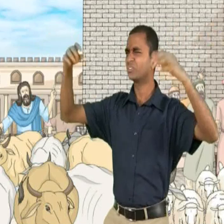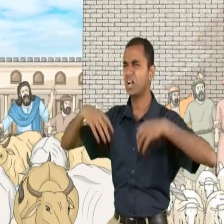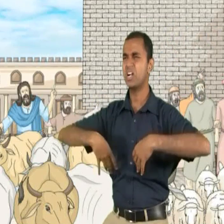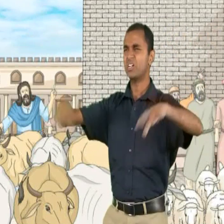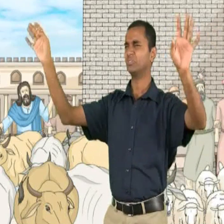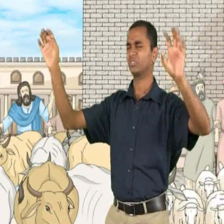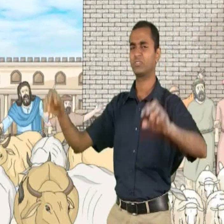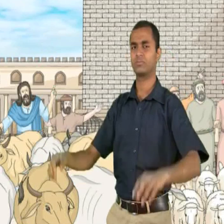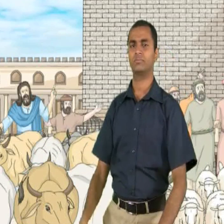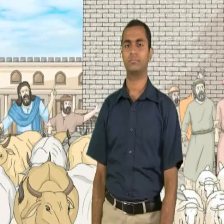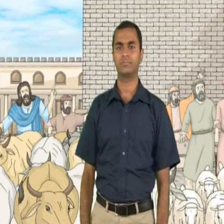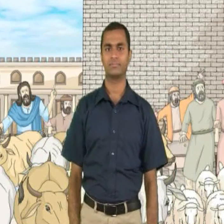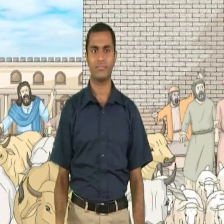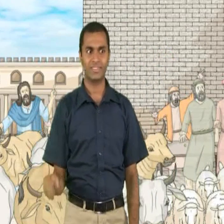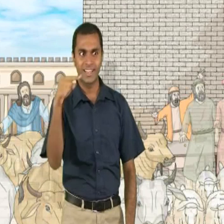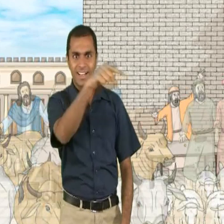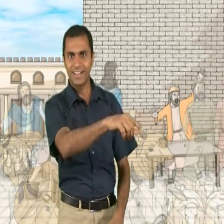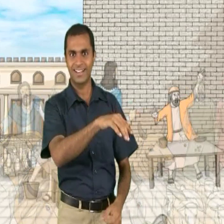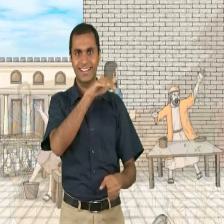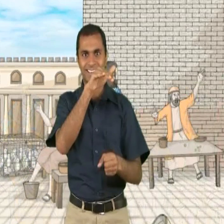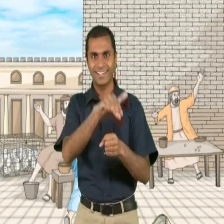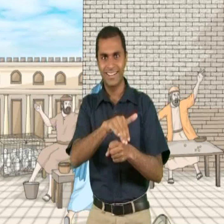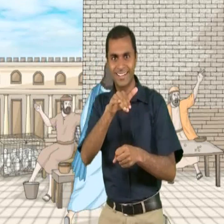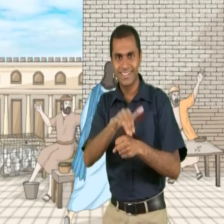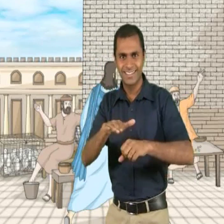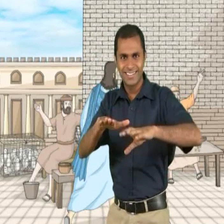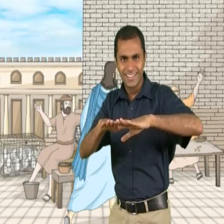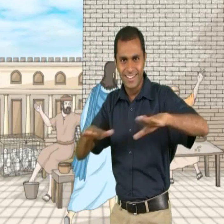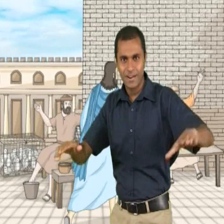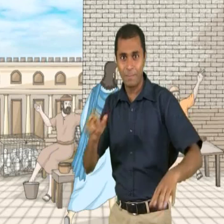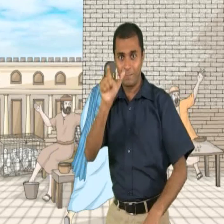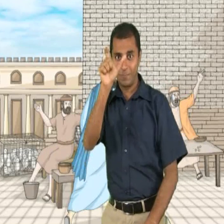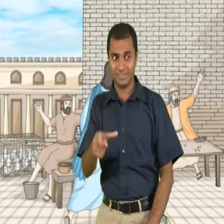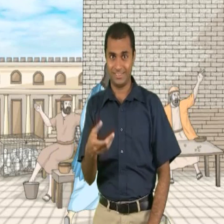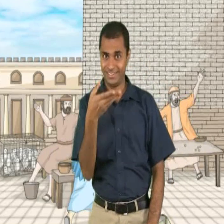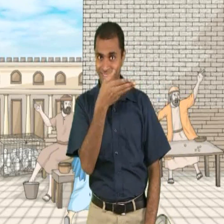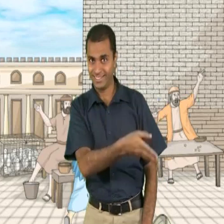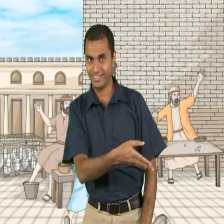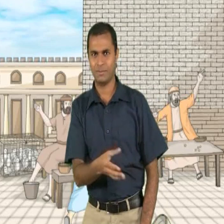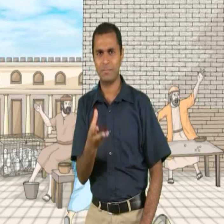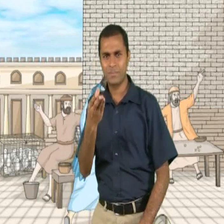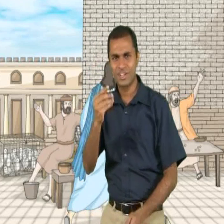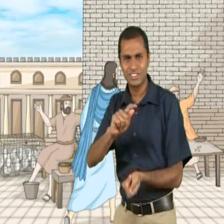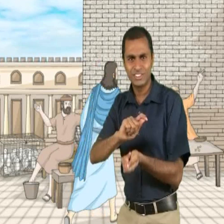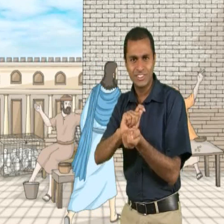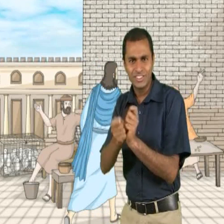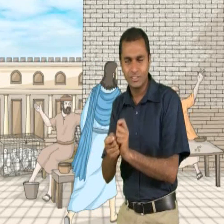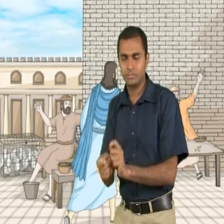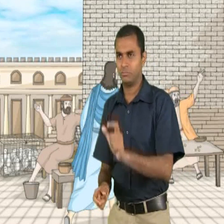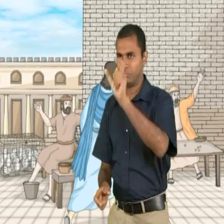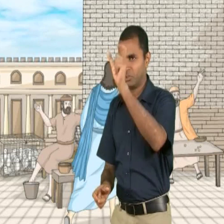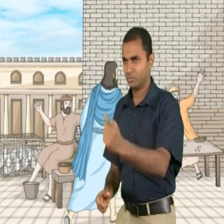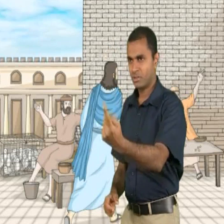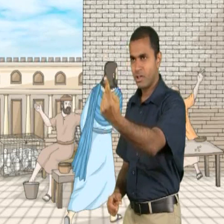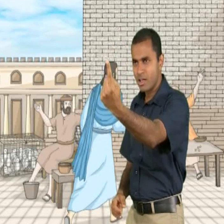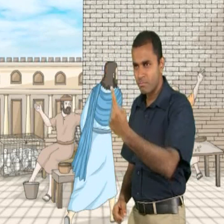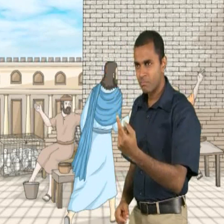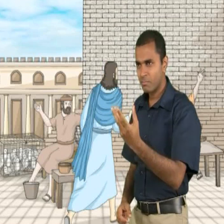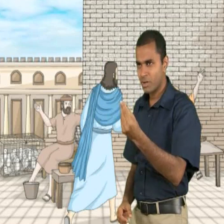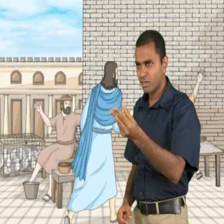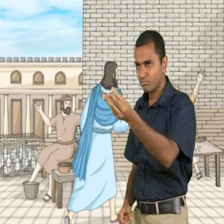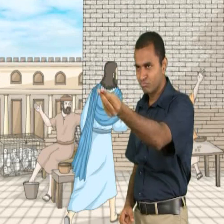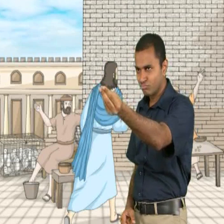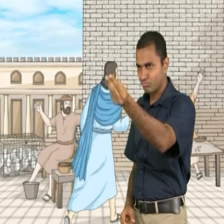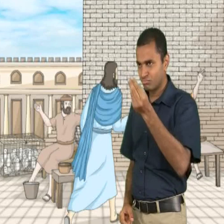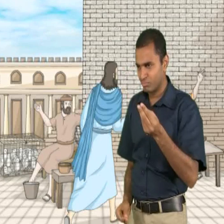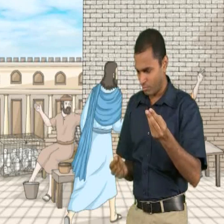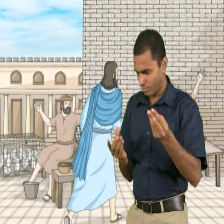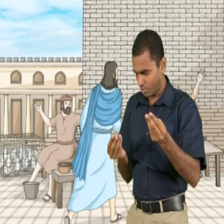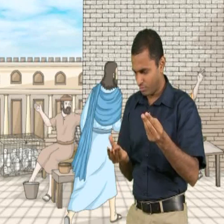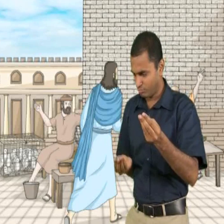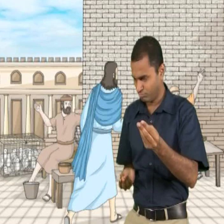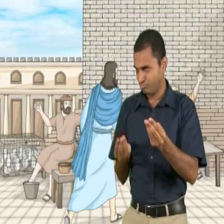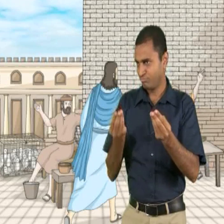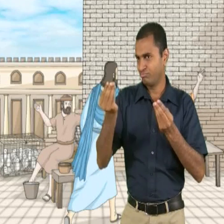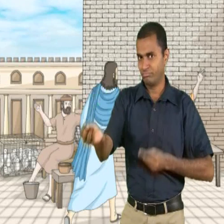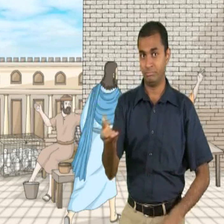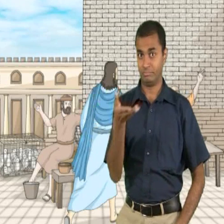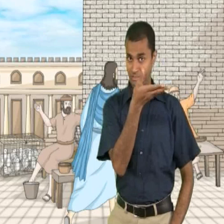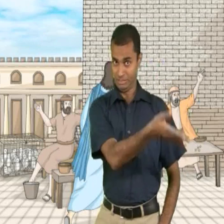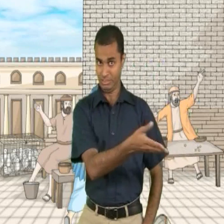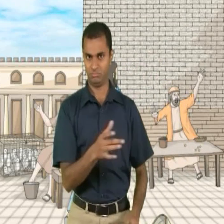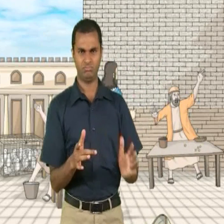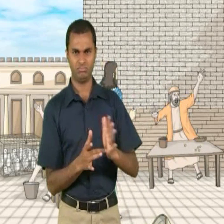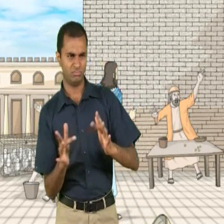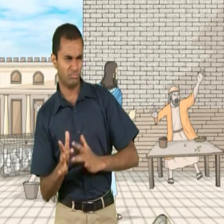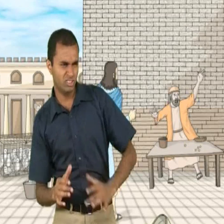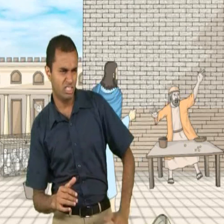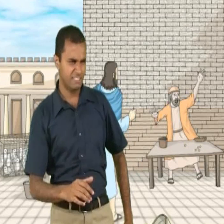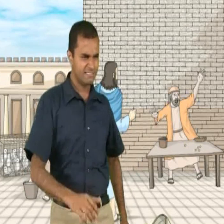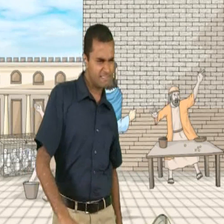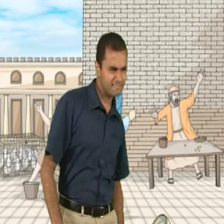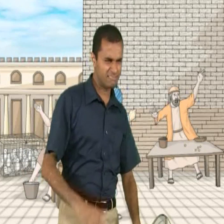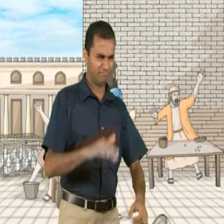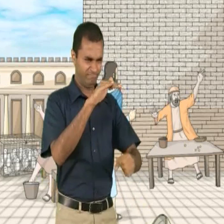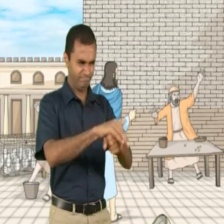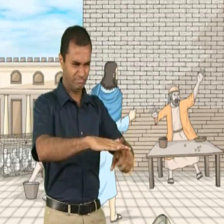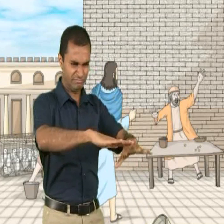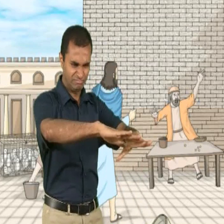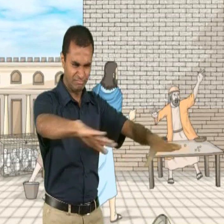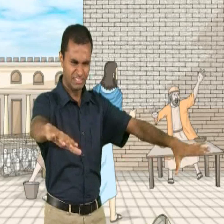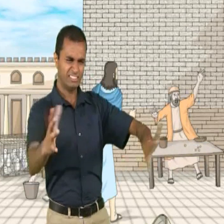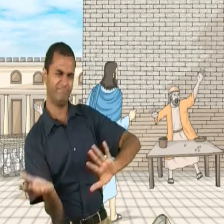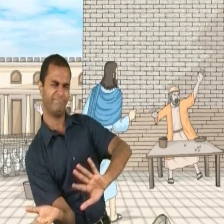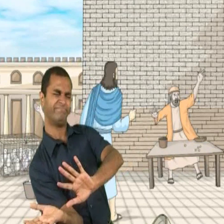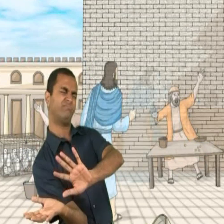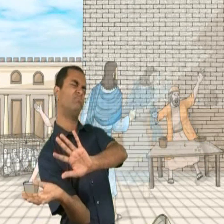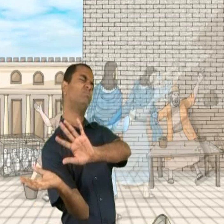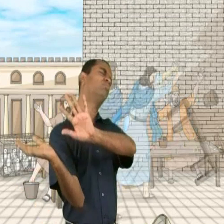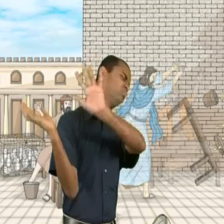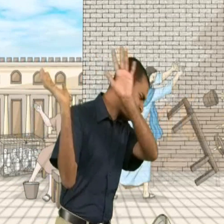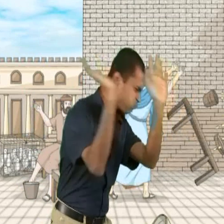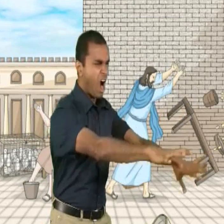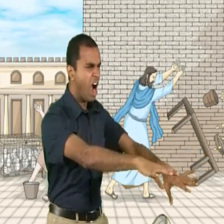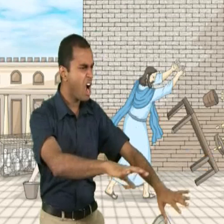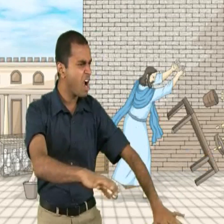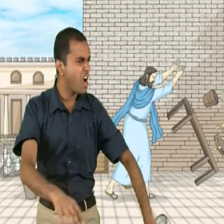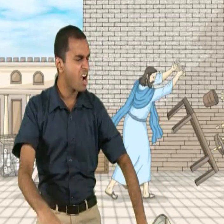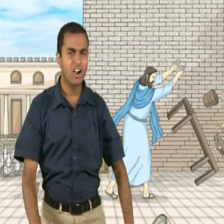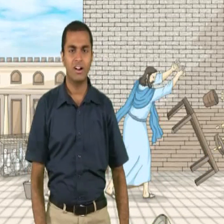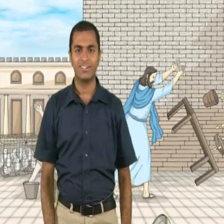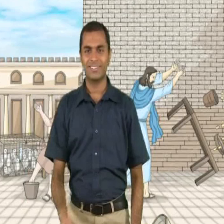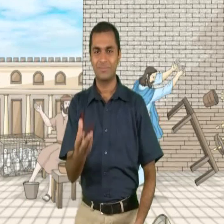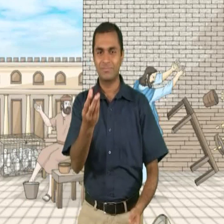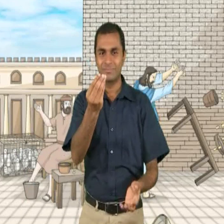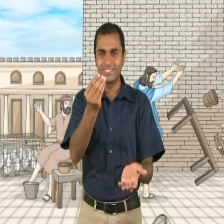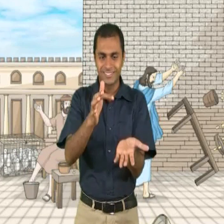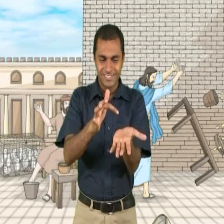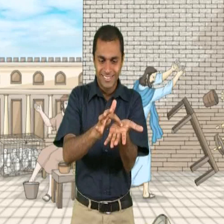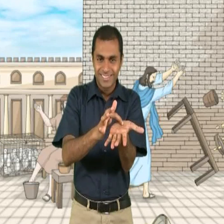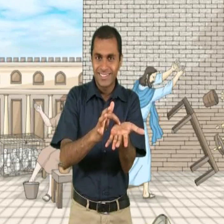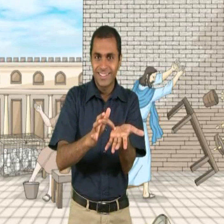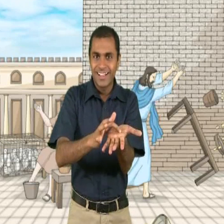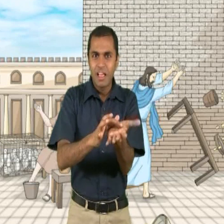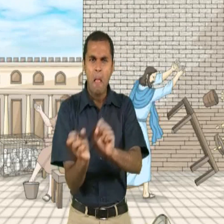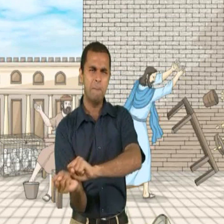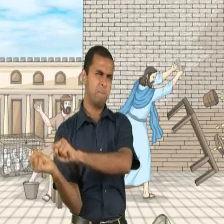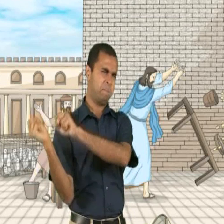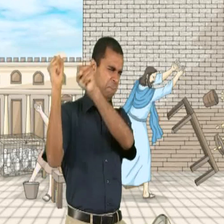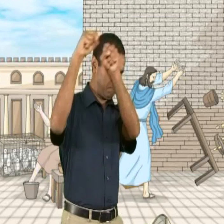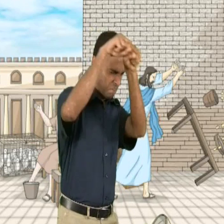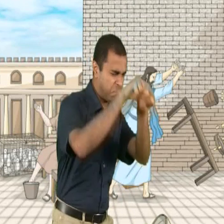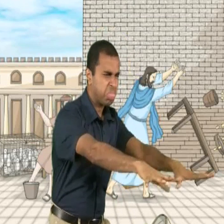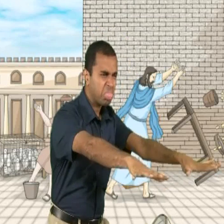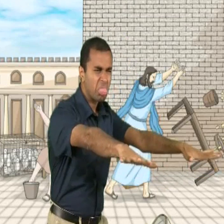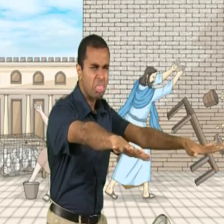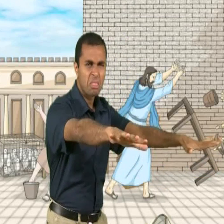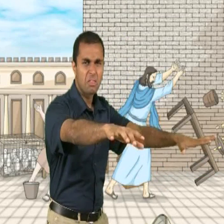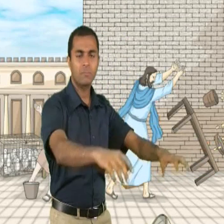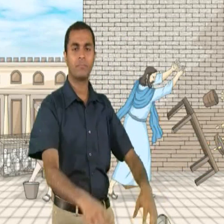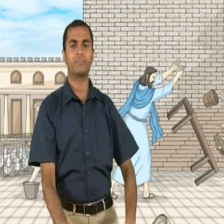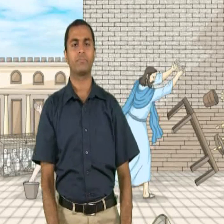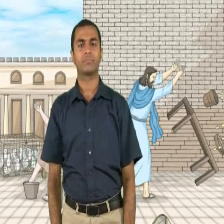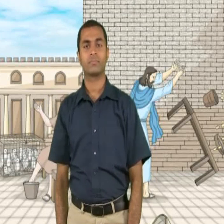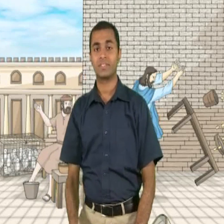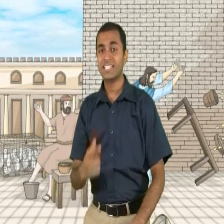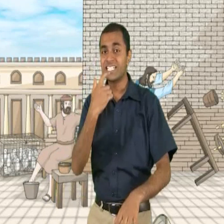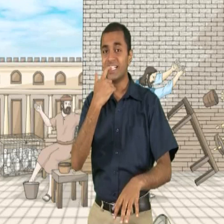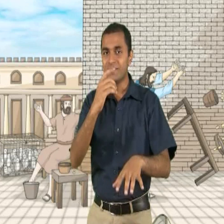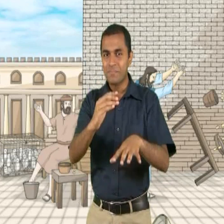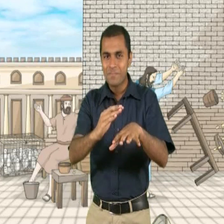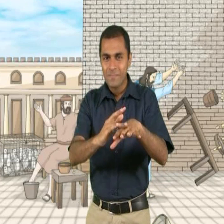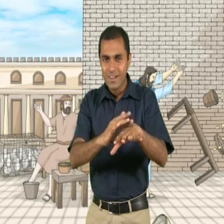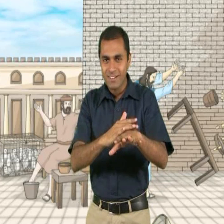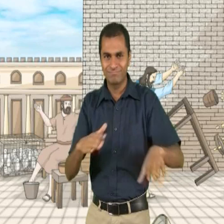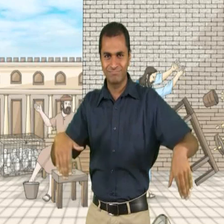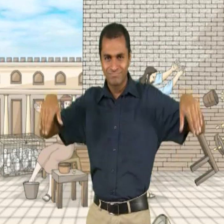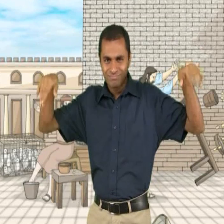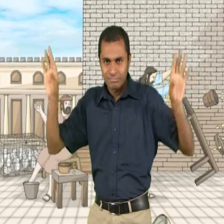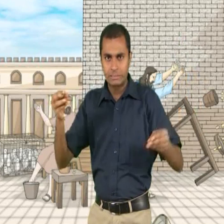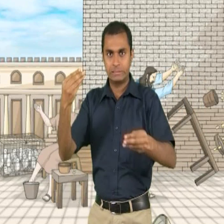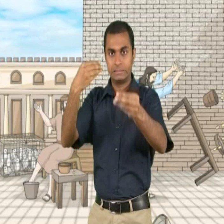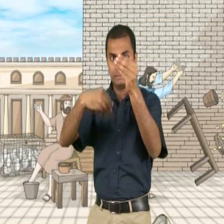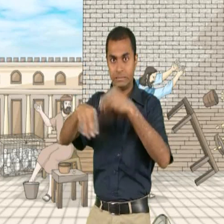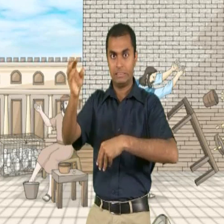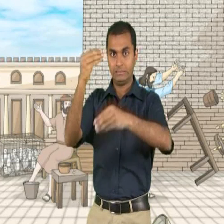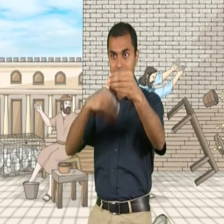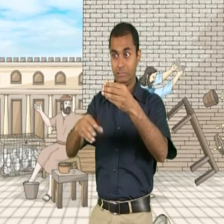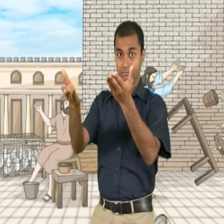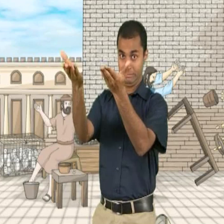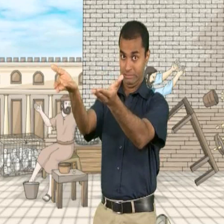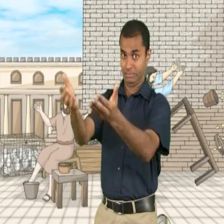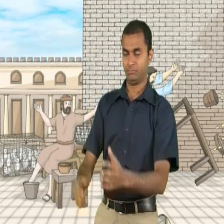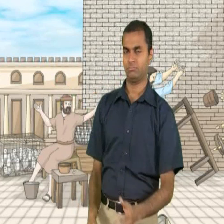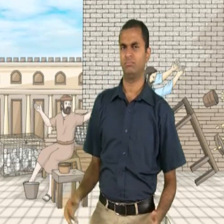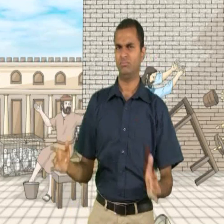He poured out the coins of the money changers and overturned their tables.